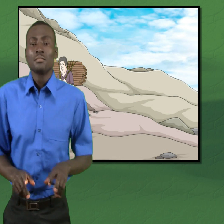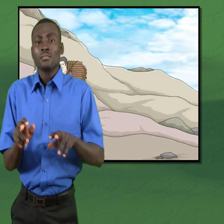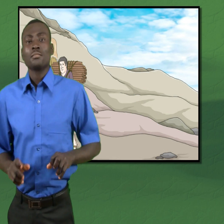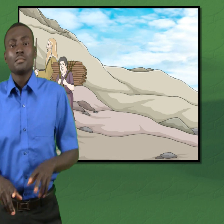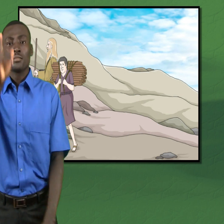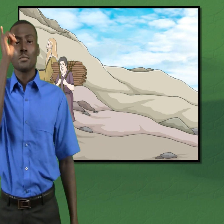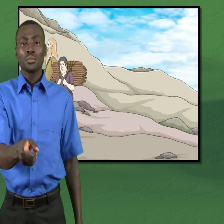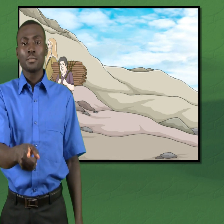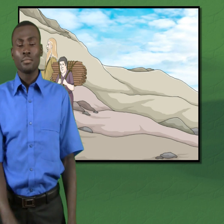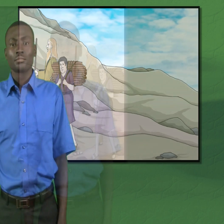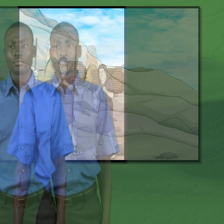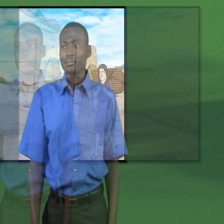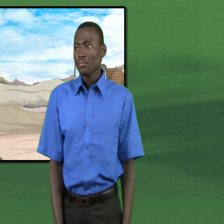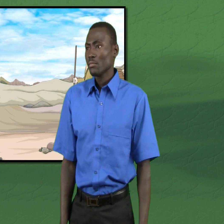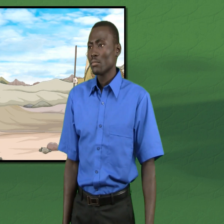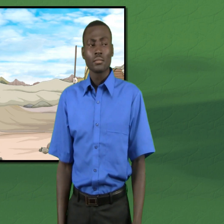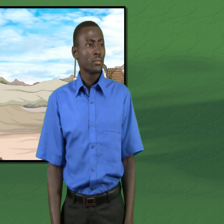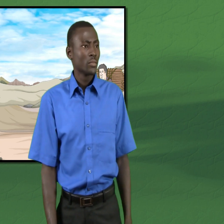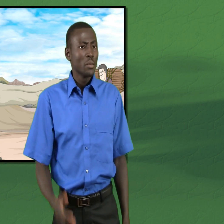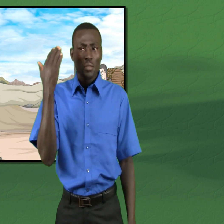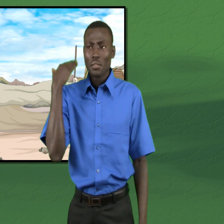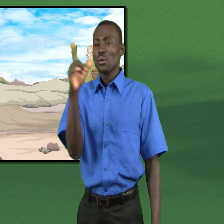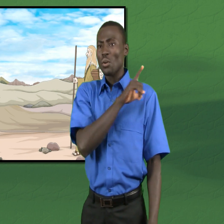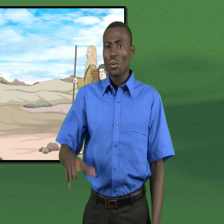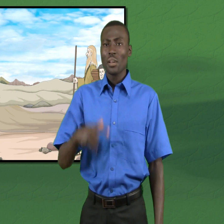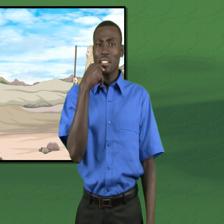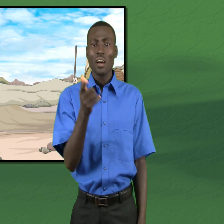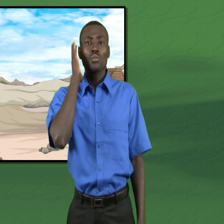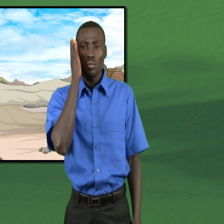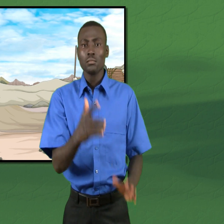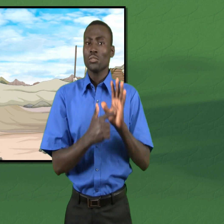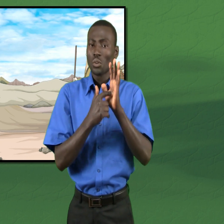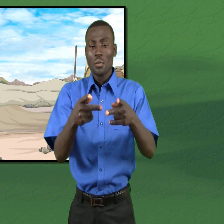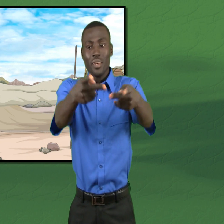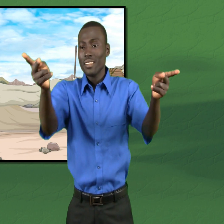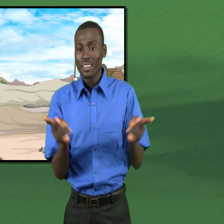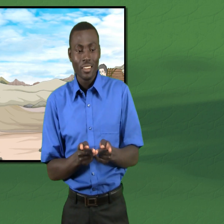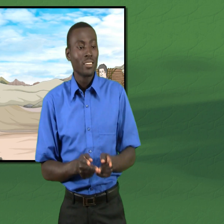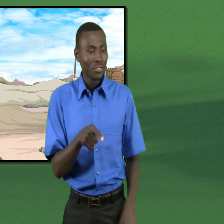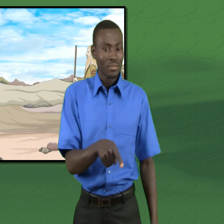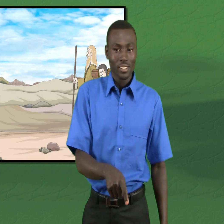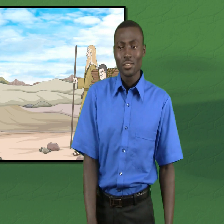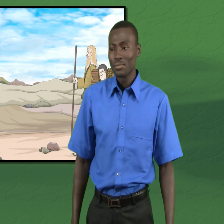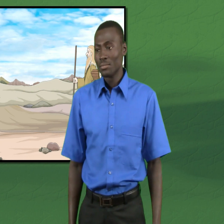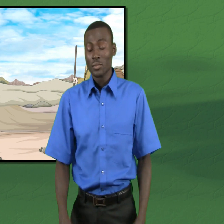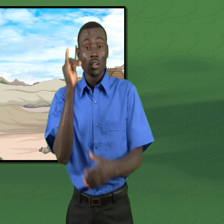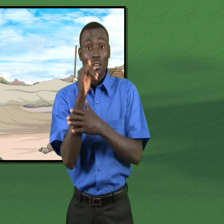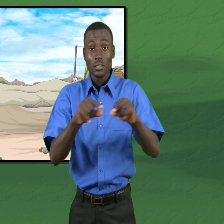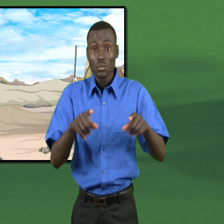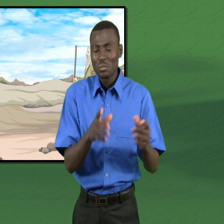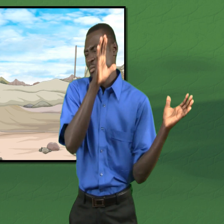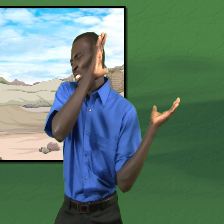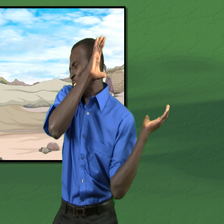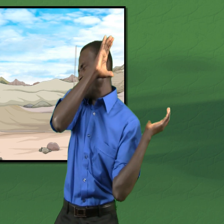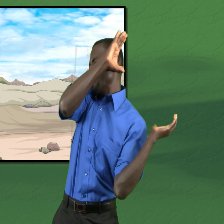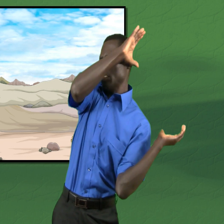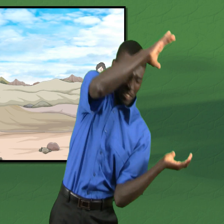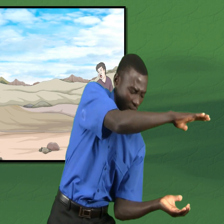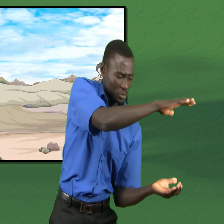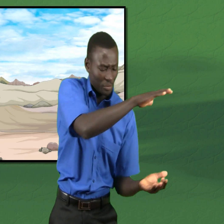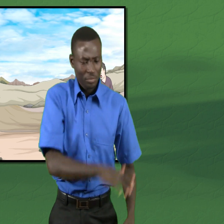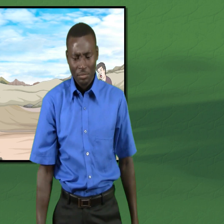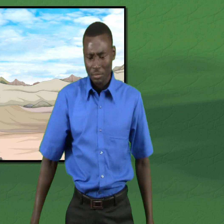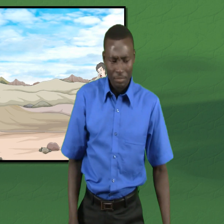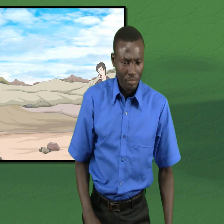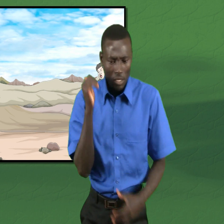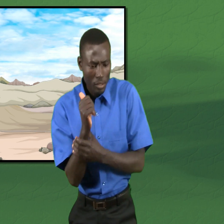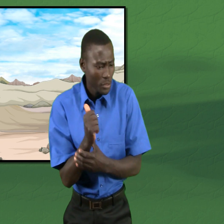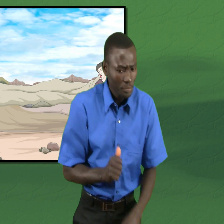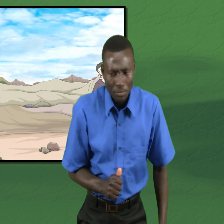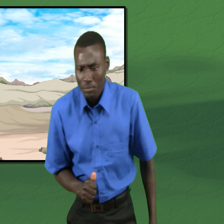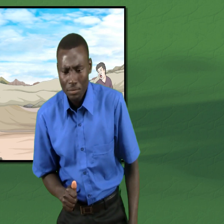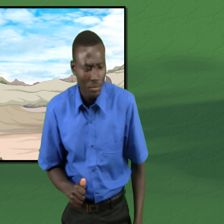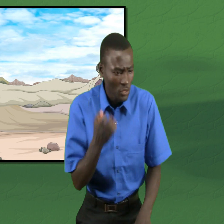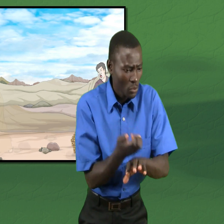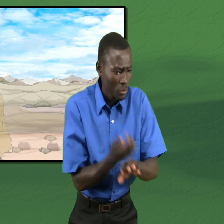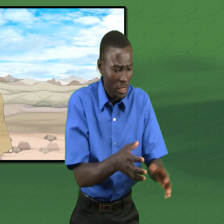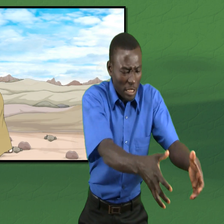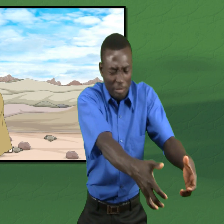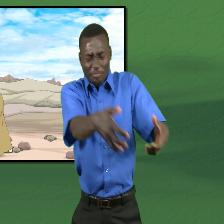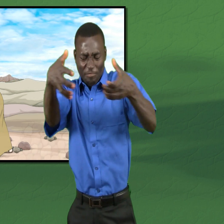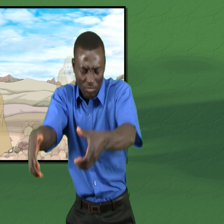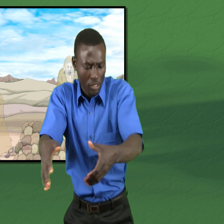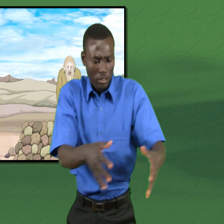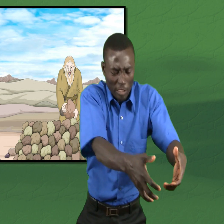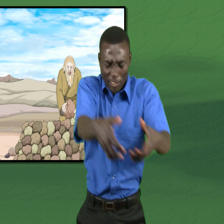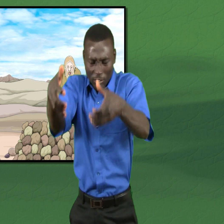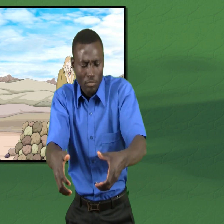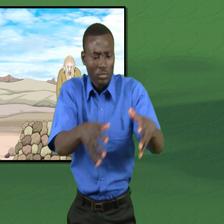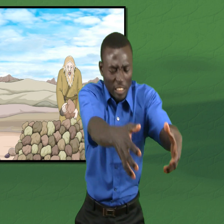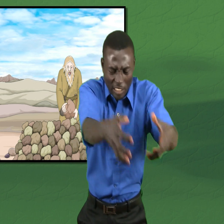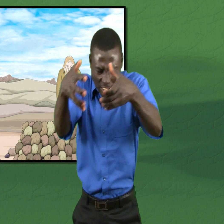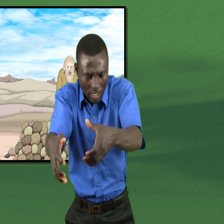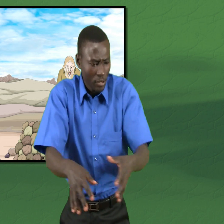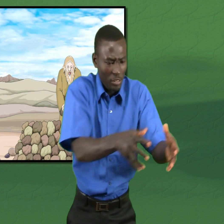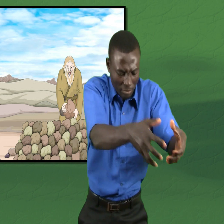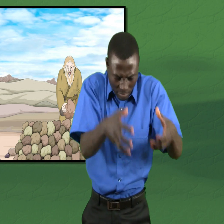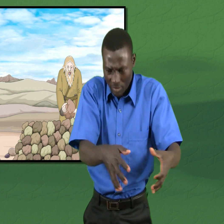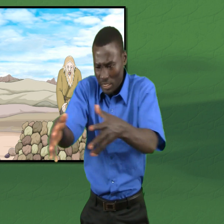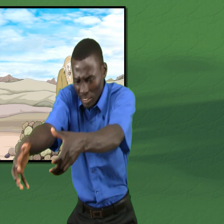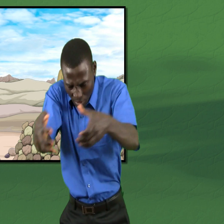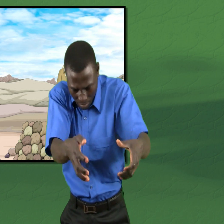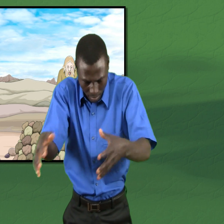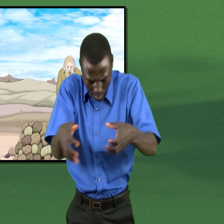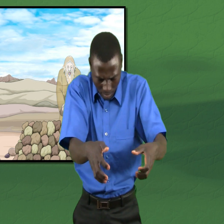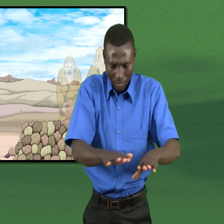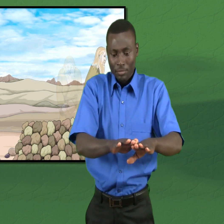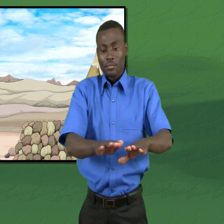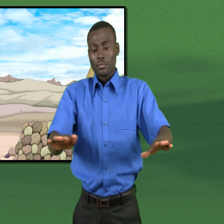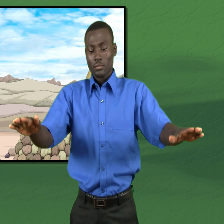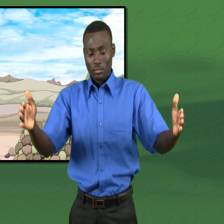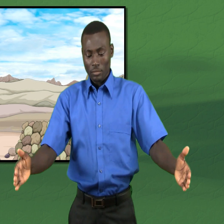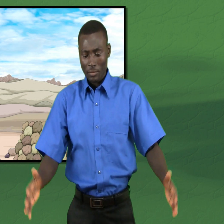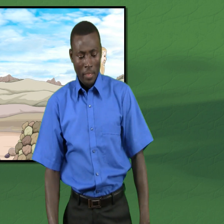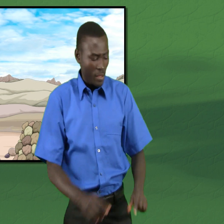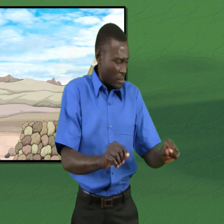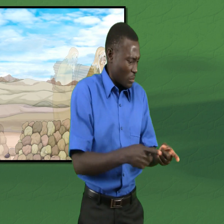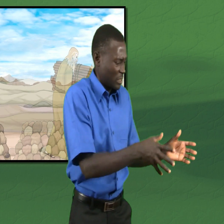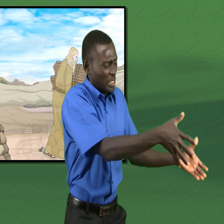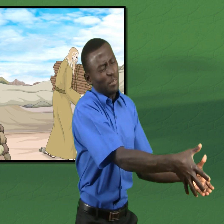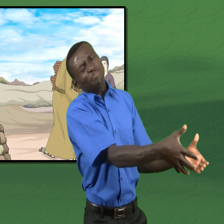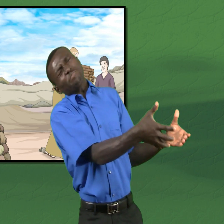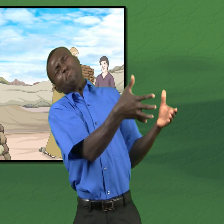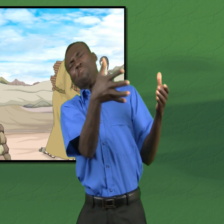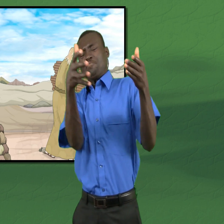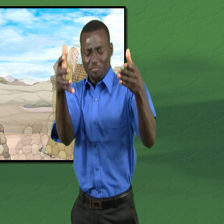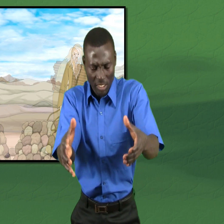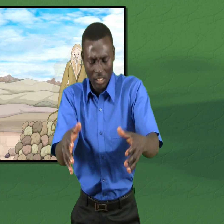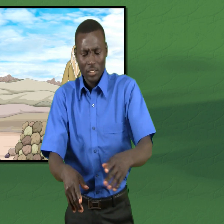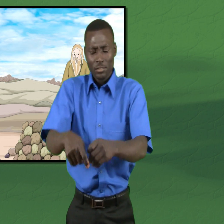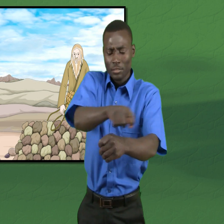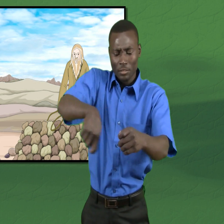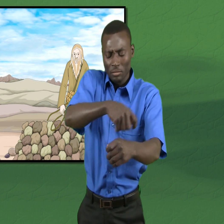When they arrived at the place God had designated, Abraham built the altar there and arranged the wood.